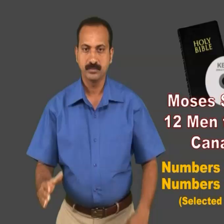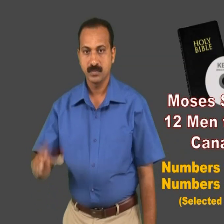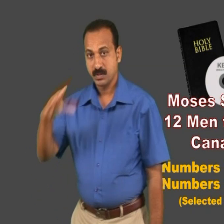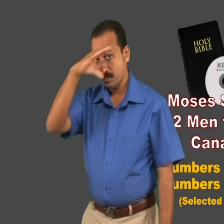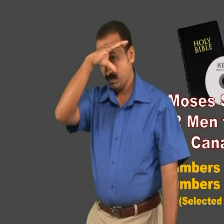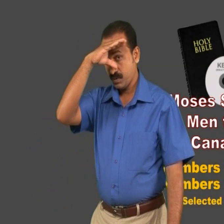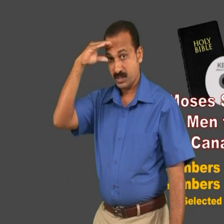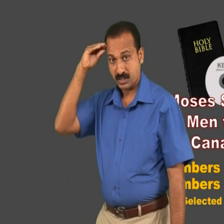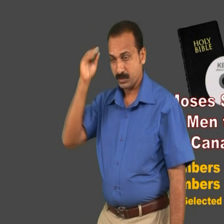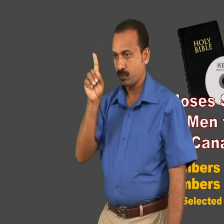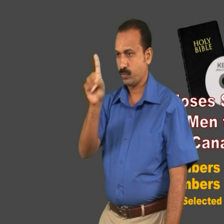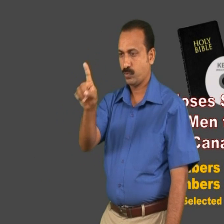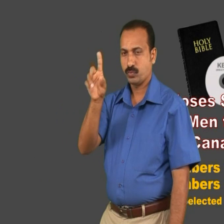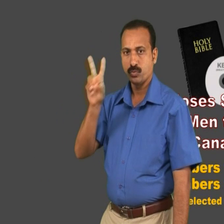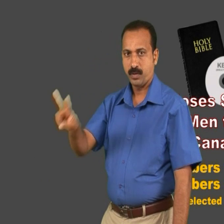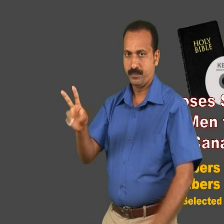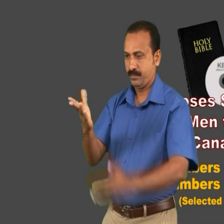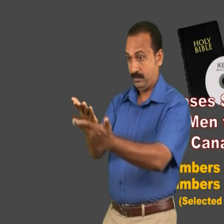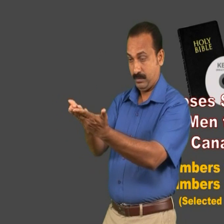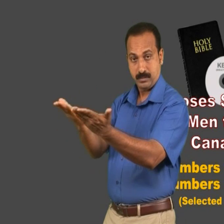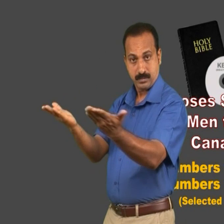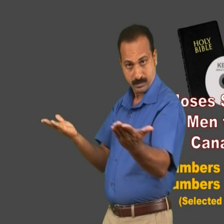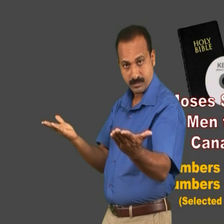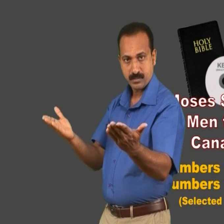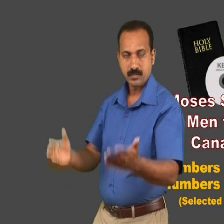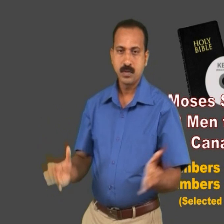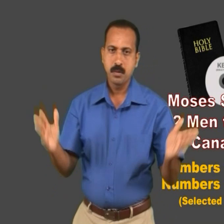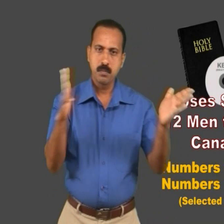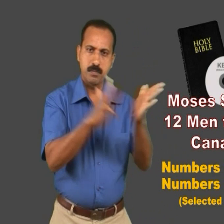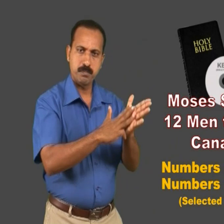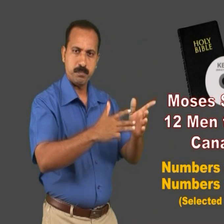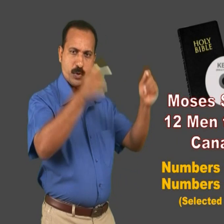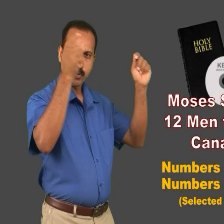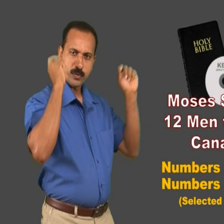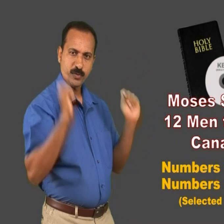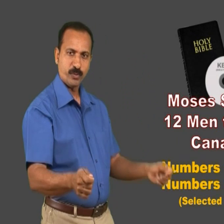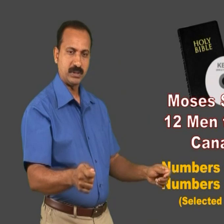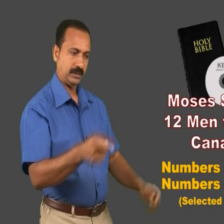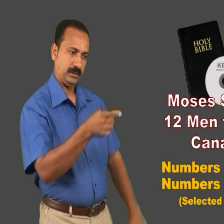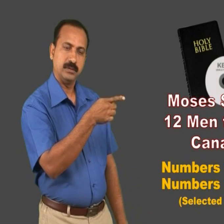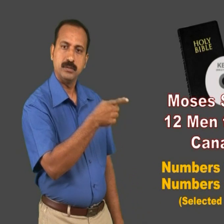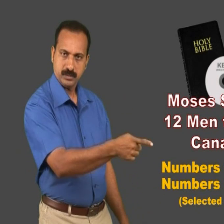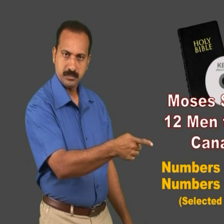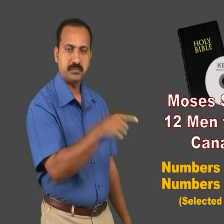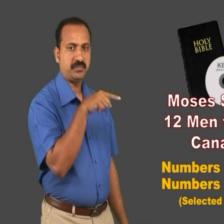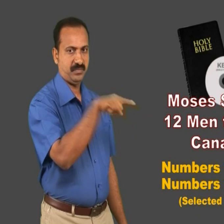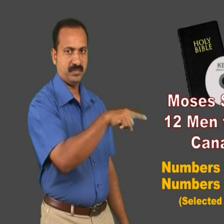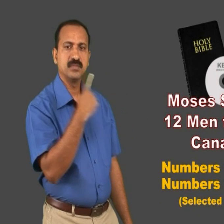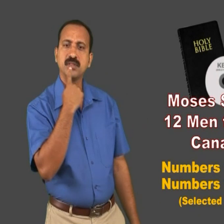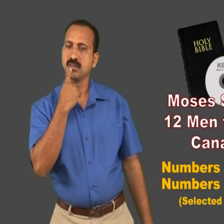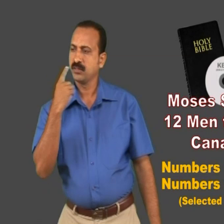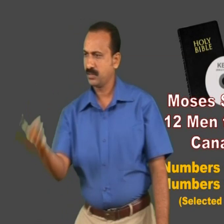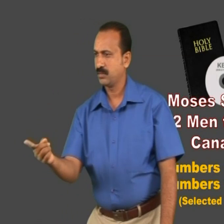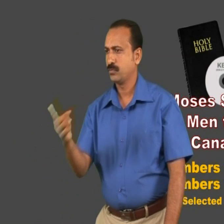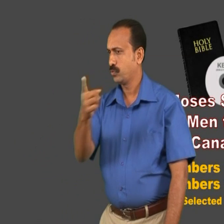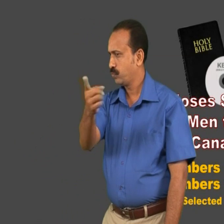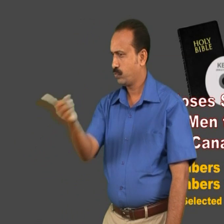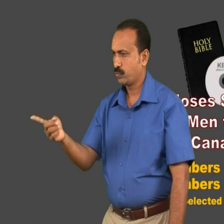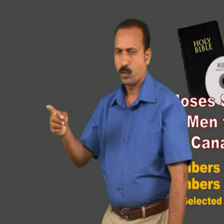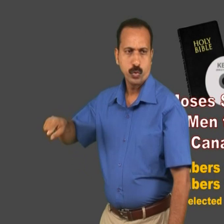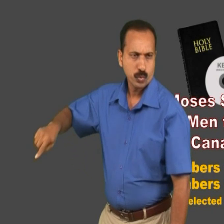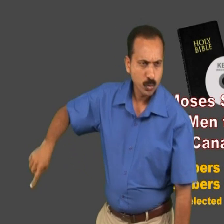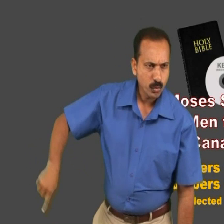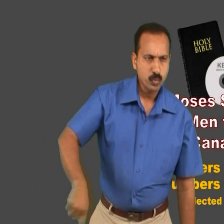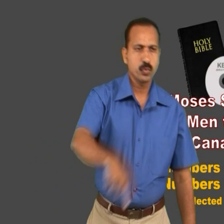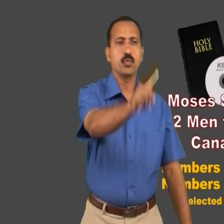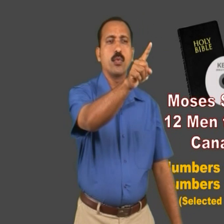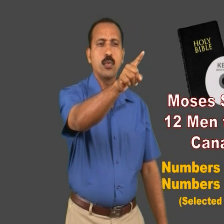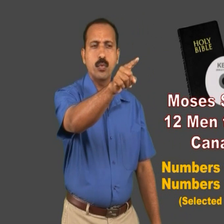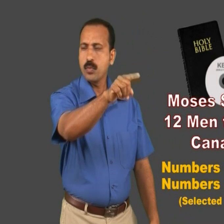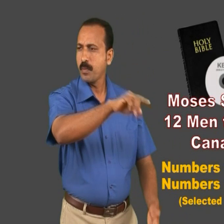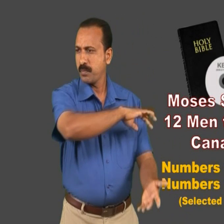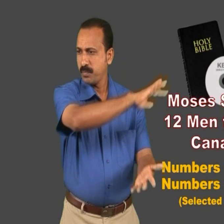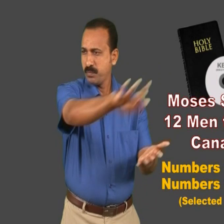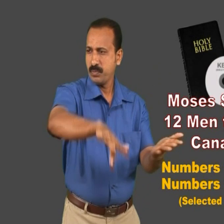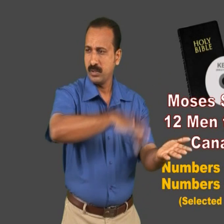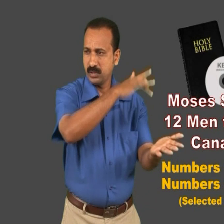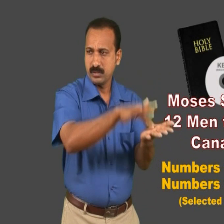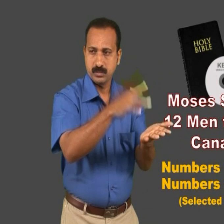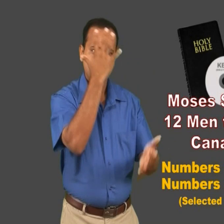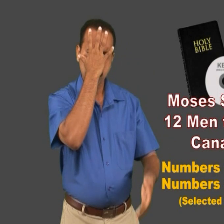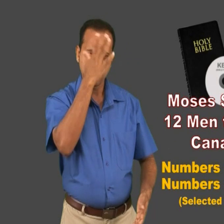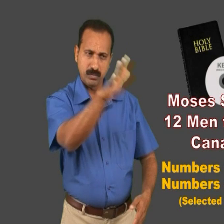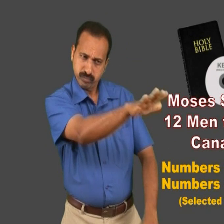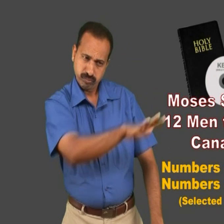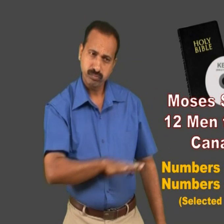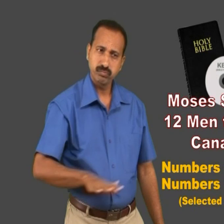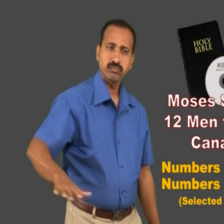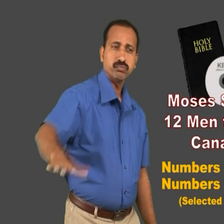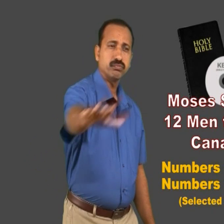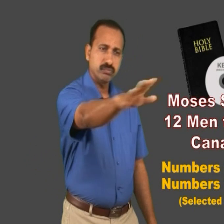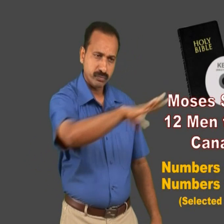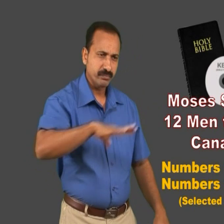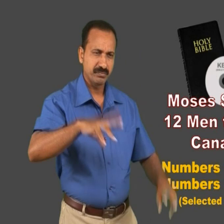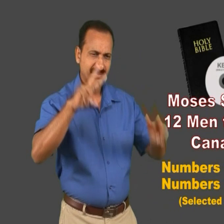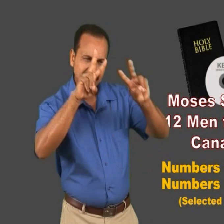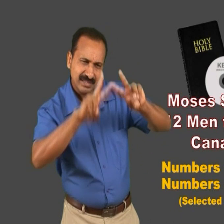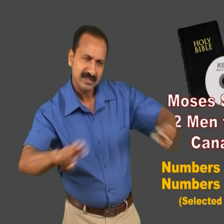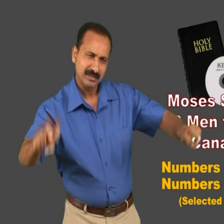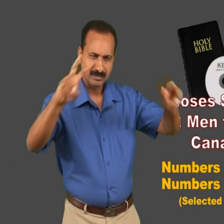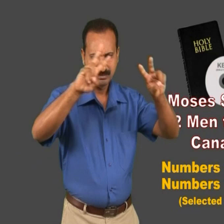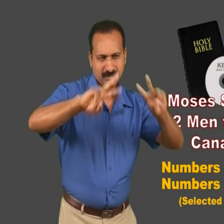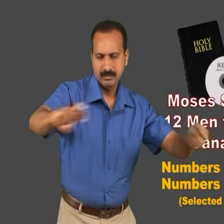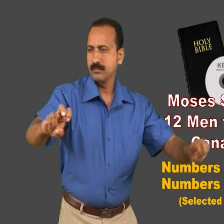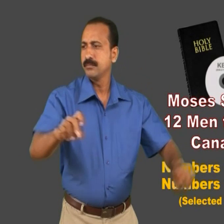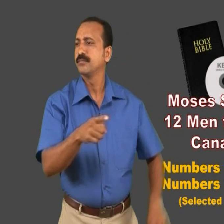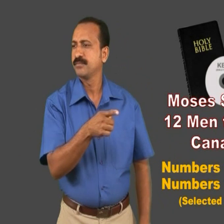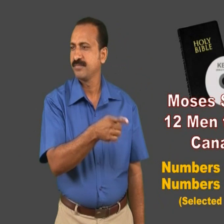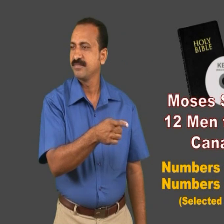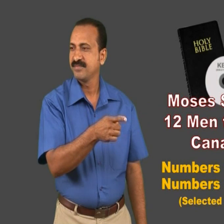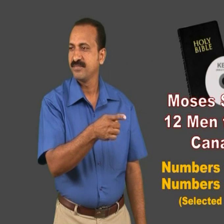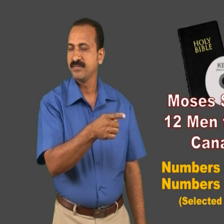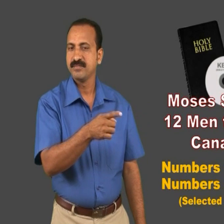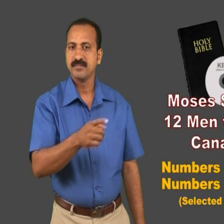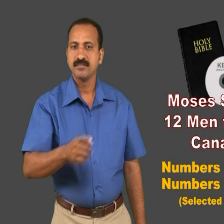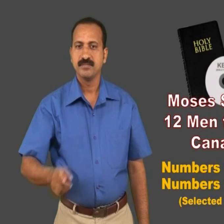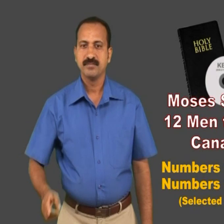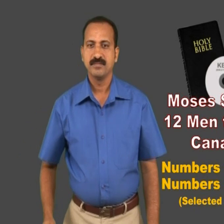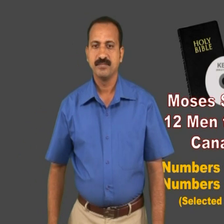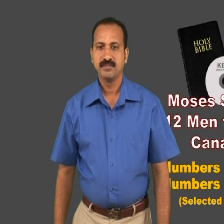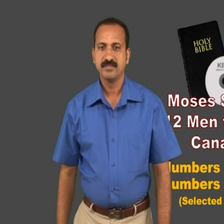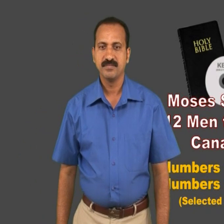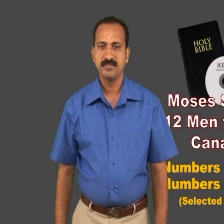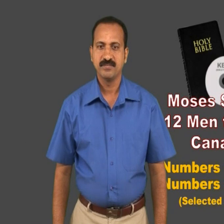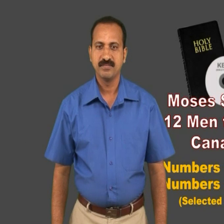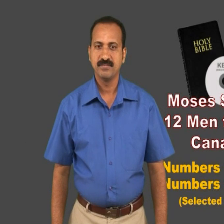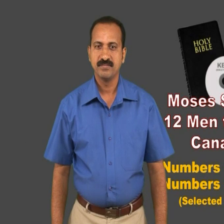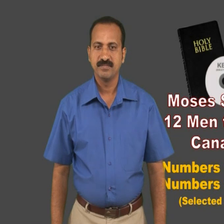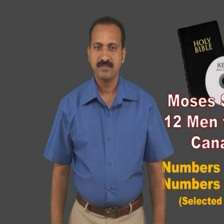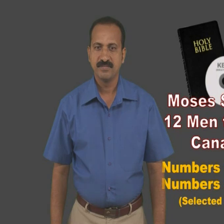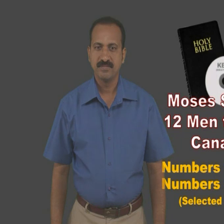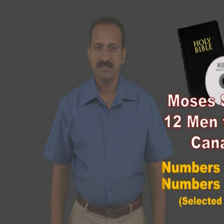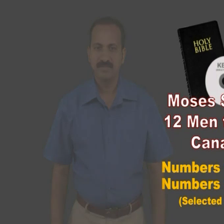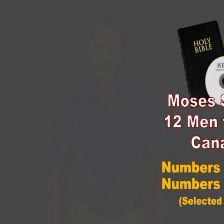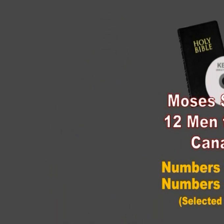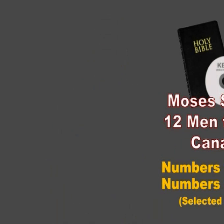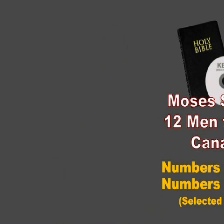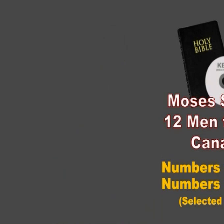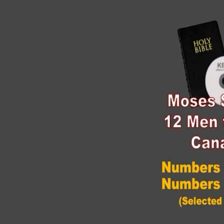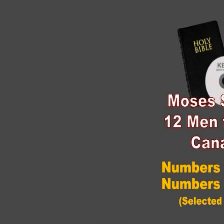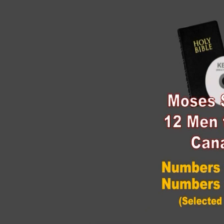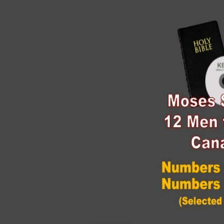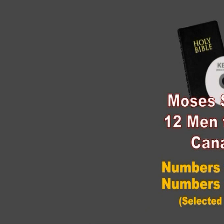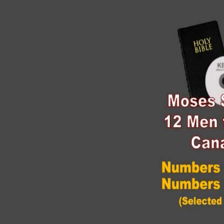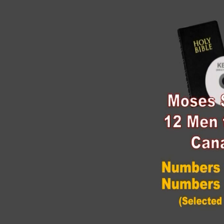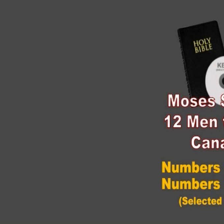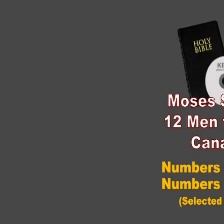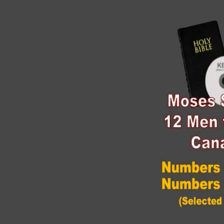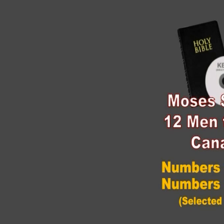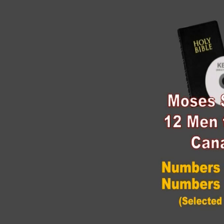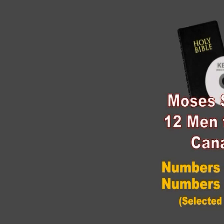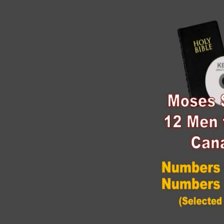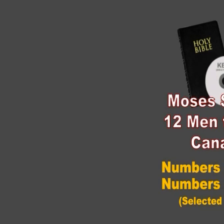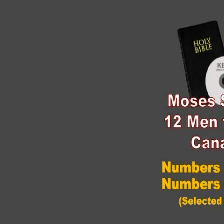Moses sends twelve men to spy Canaan